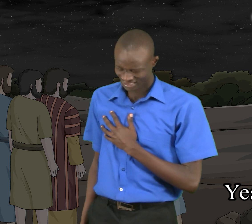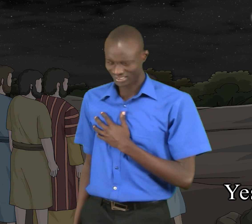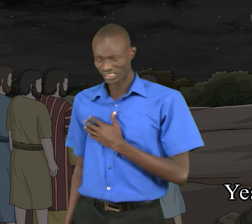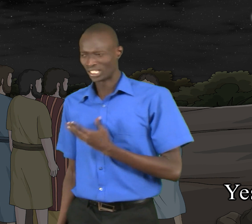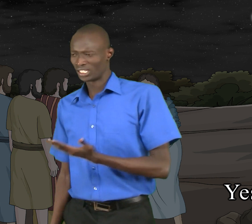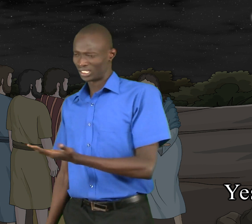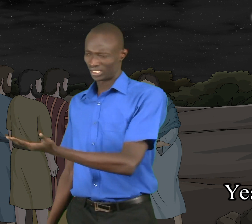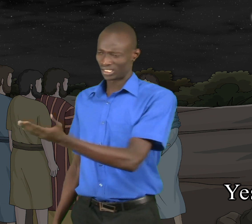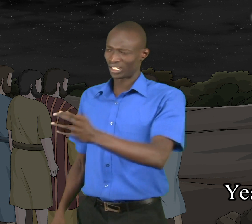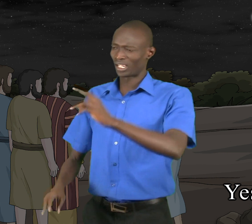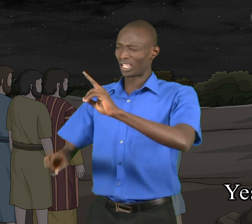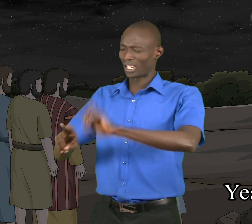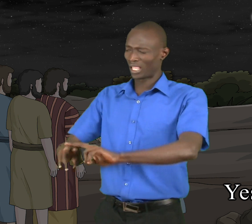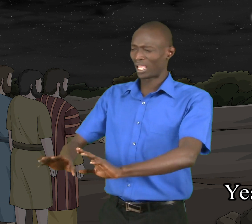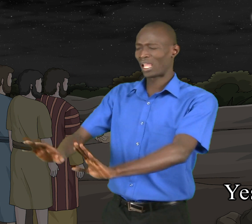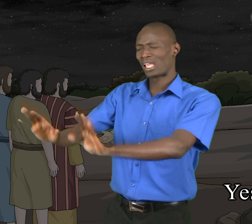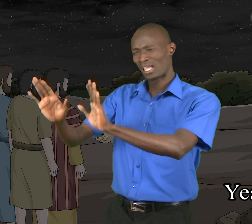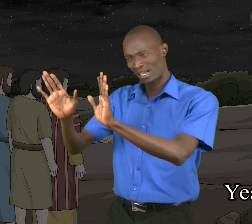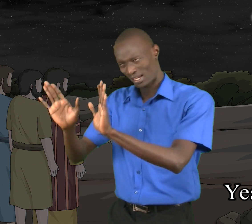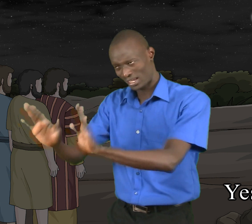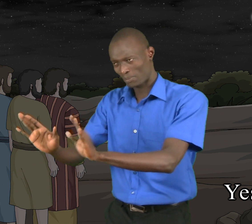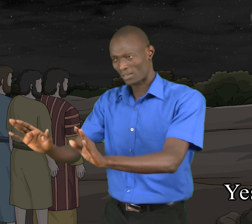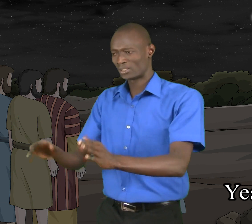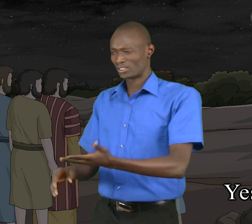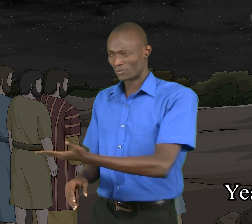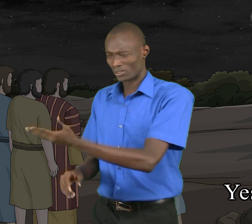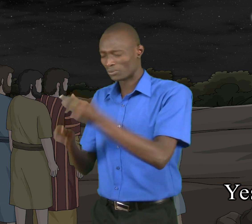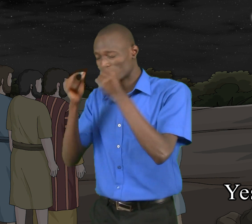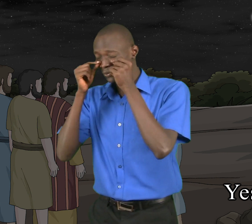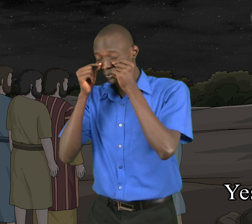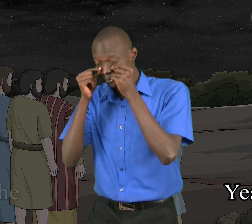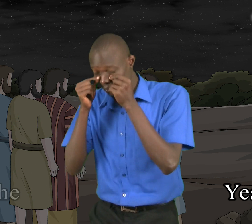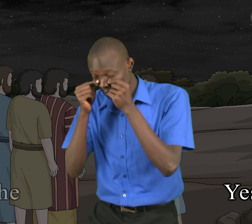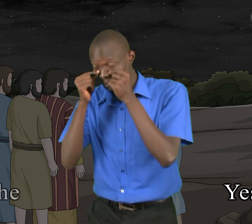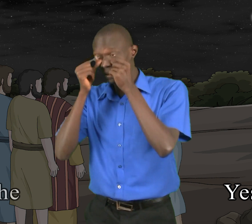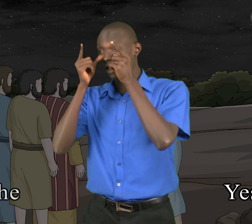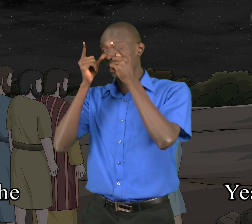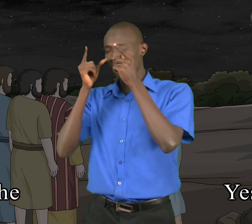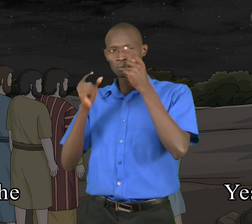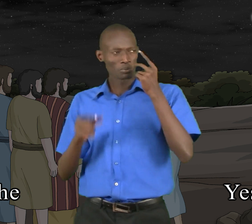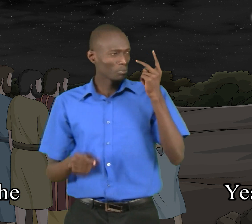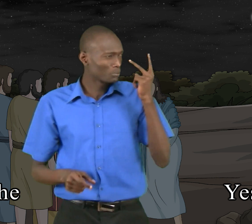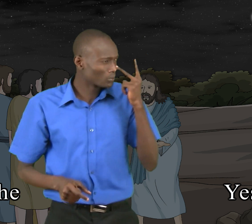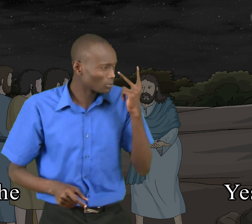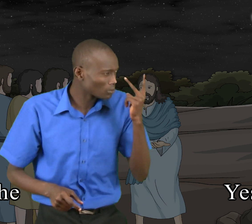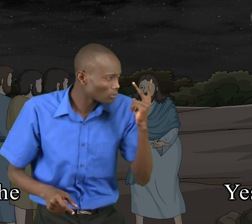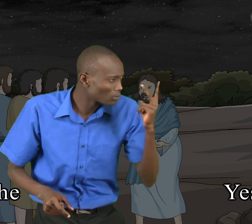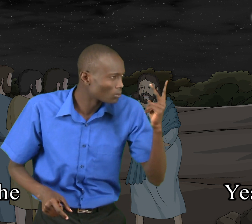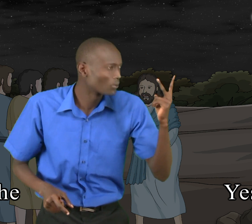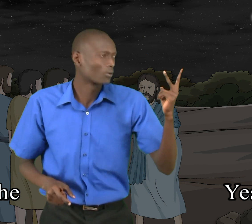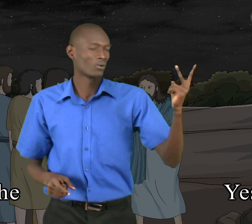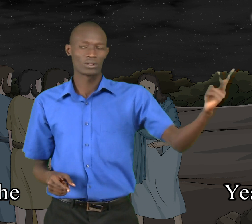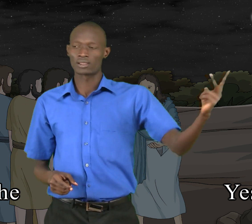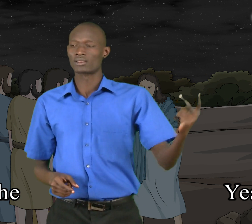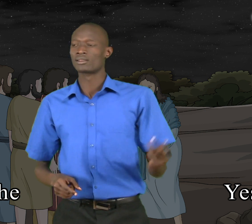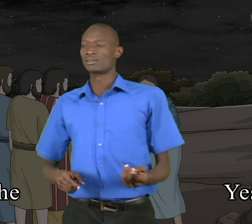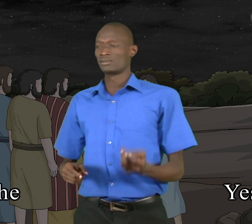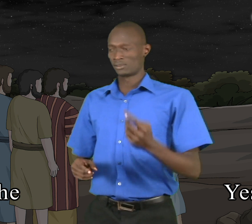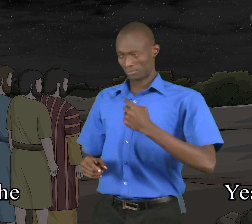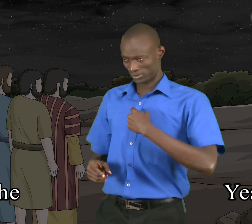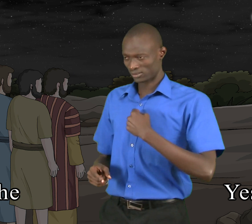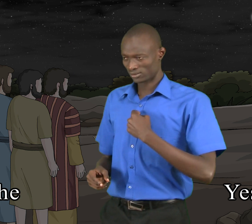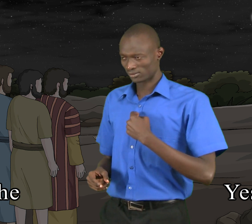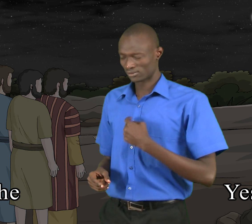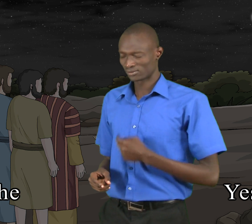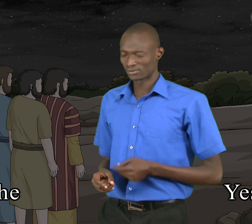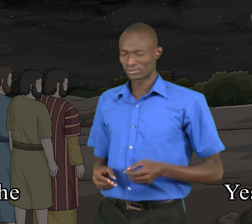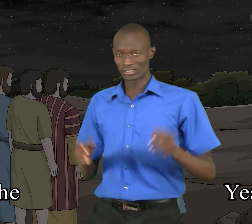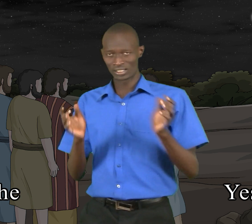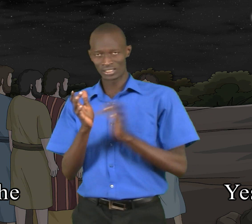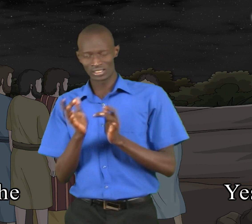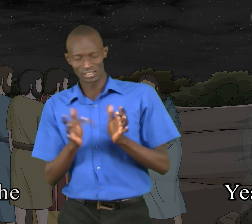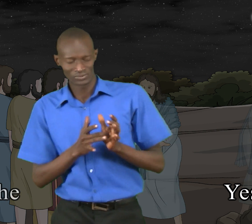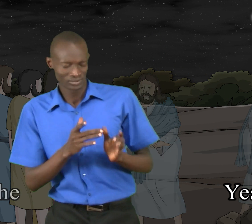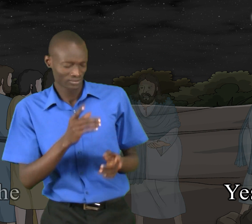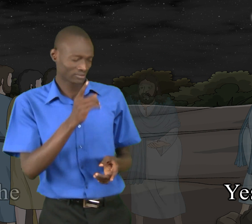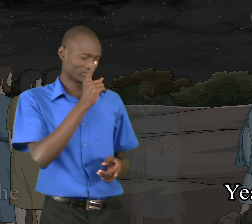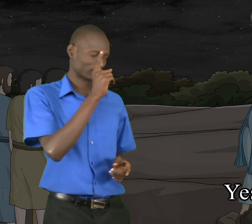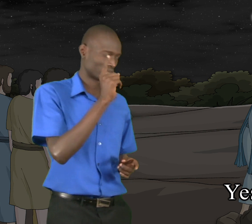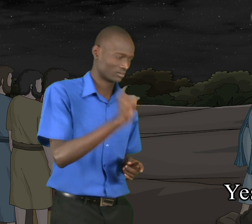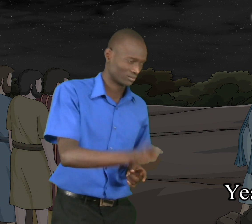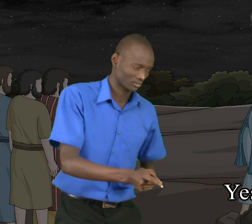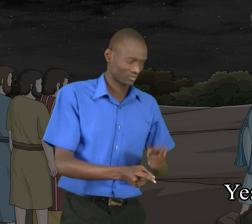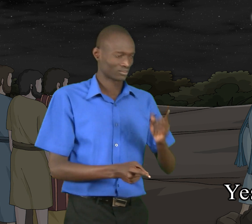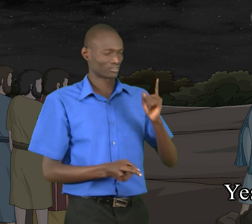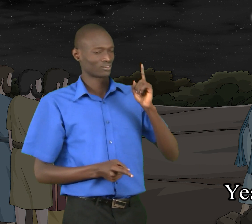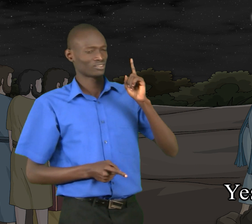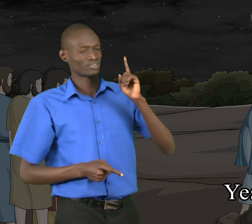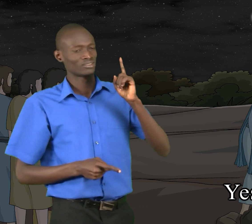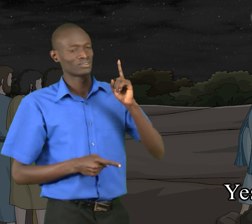Stay here and keep watch with Me.”